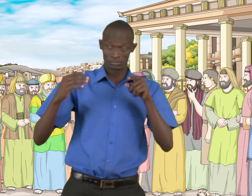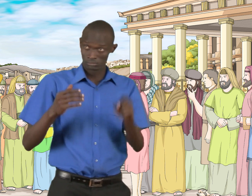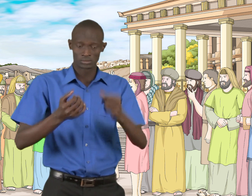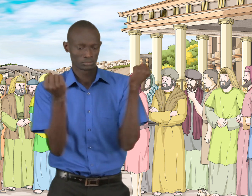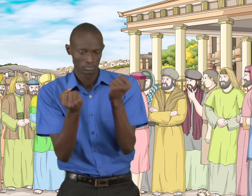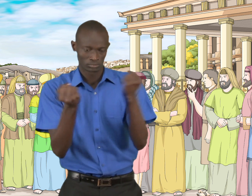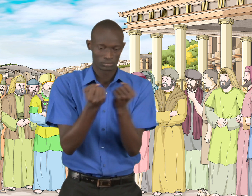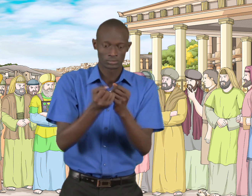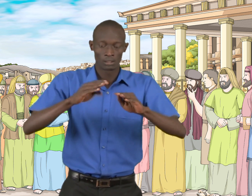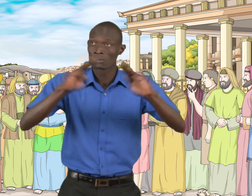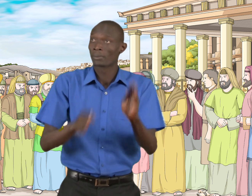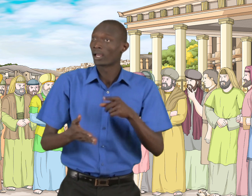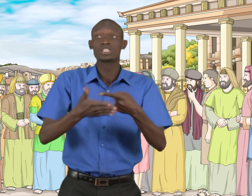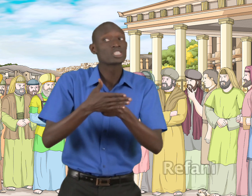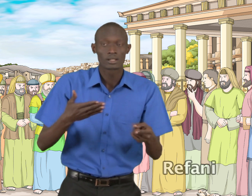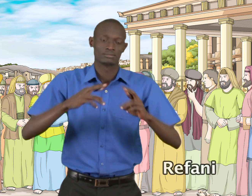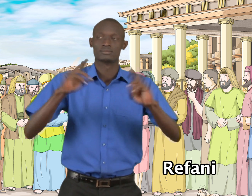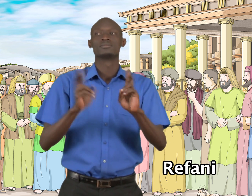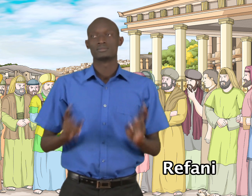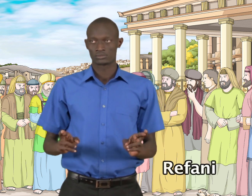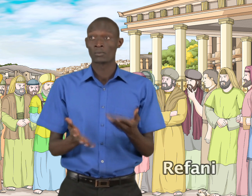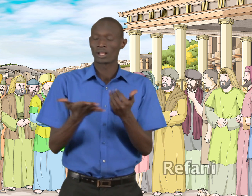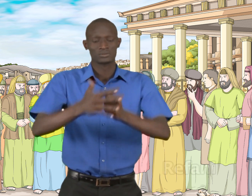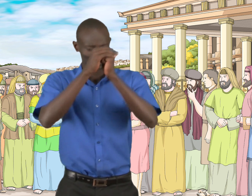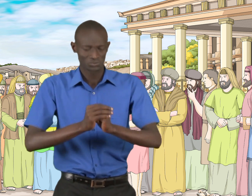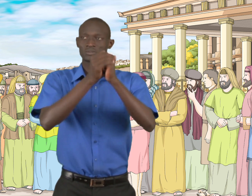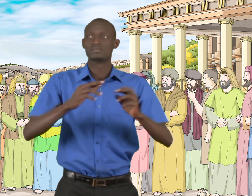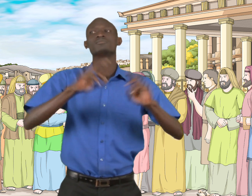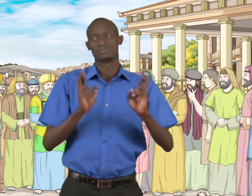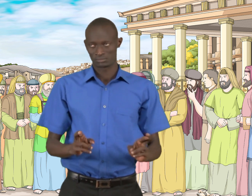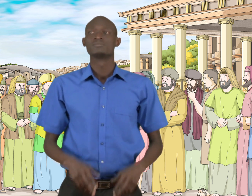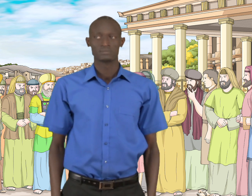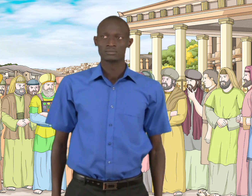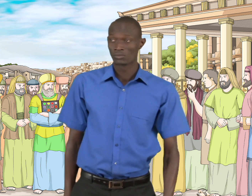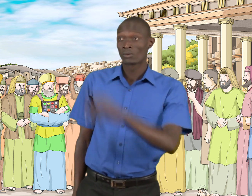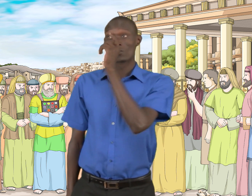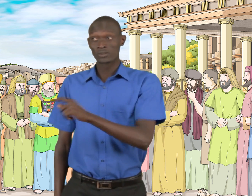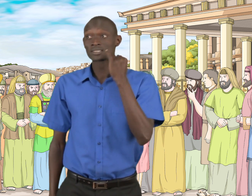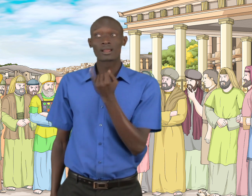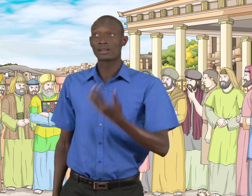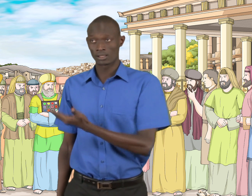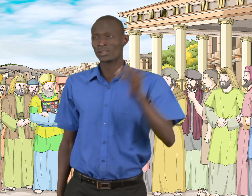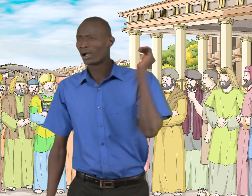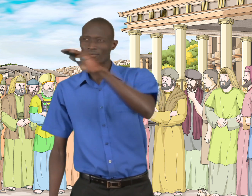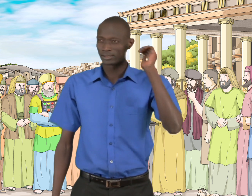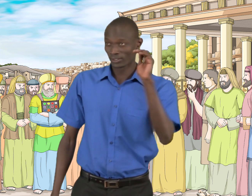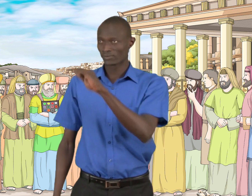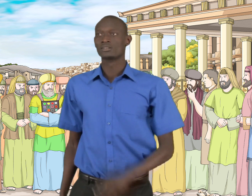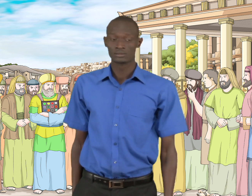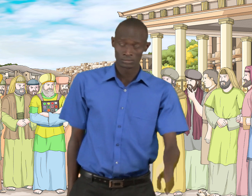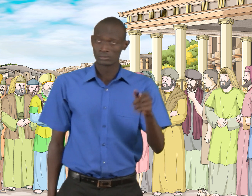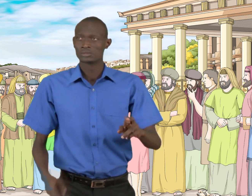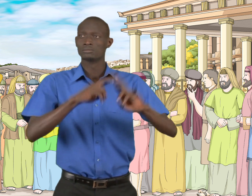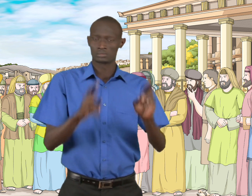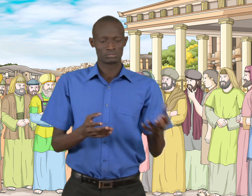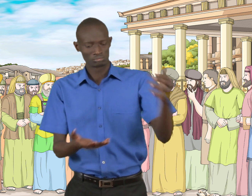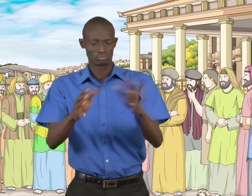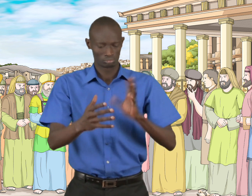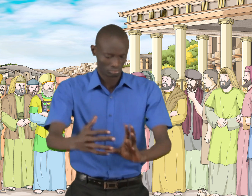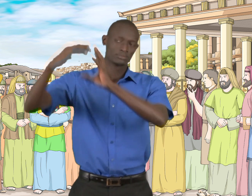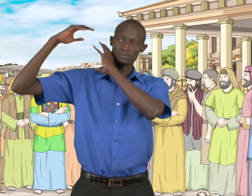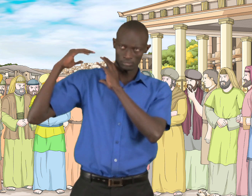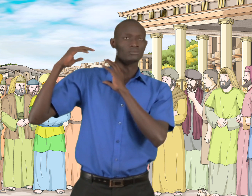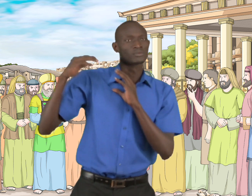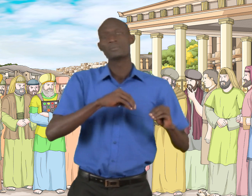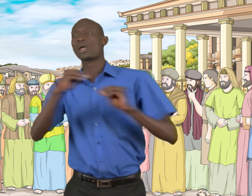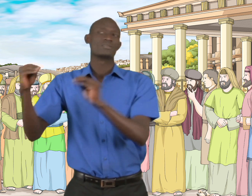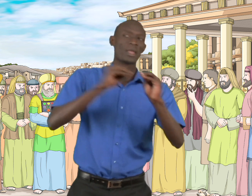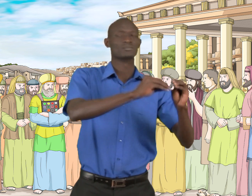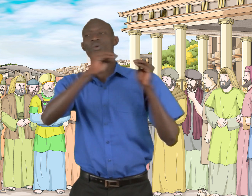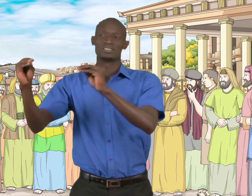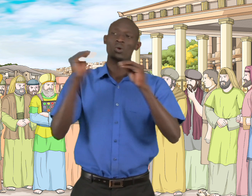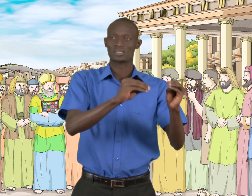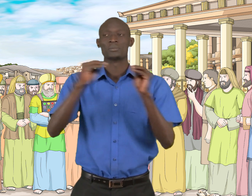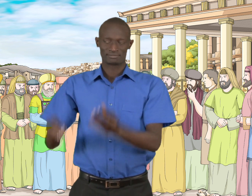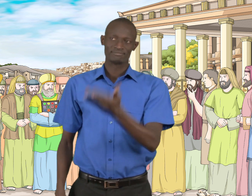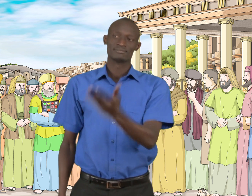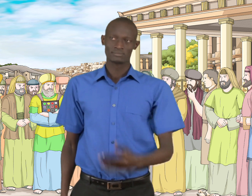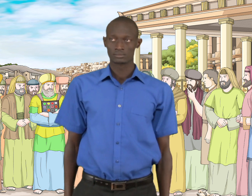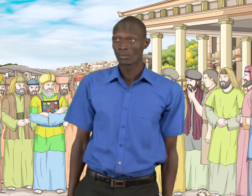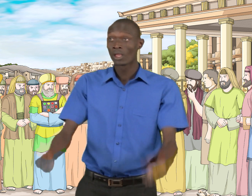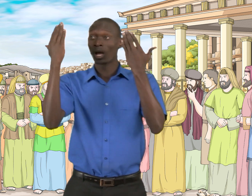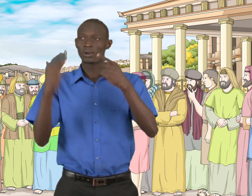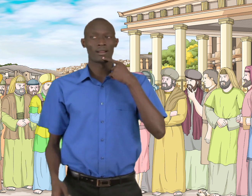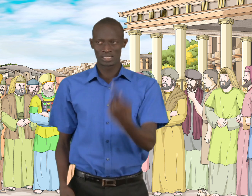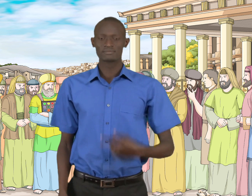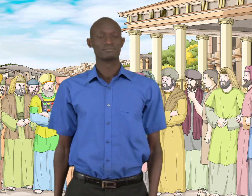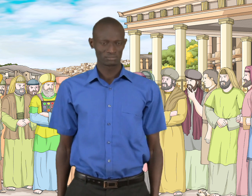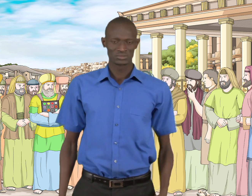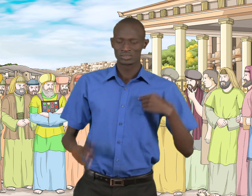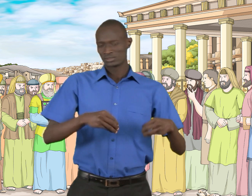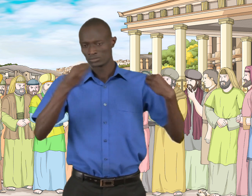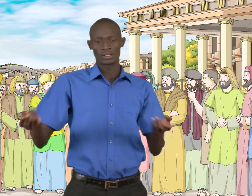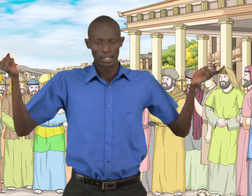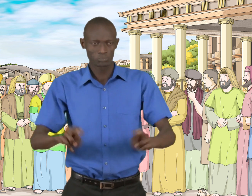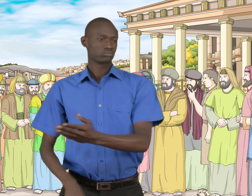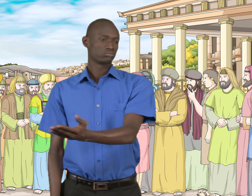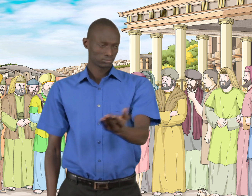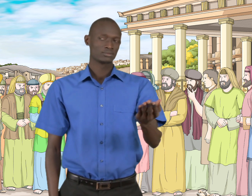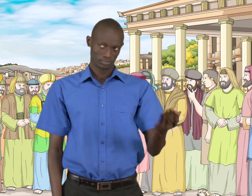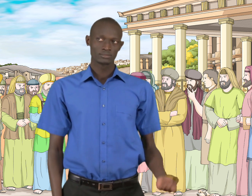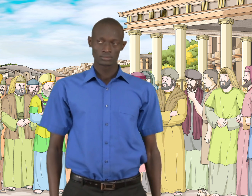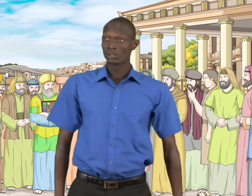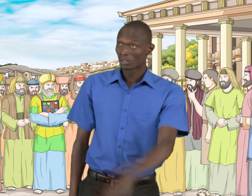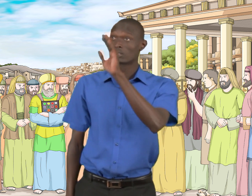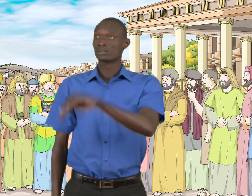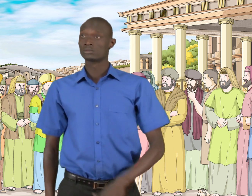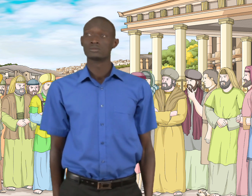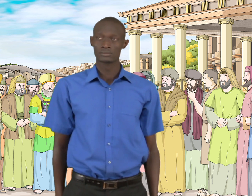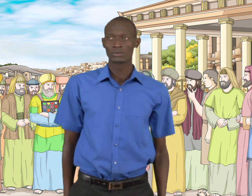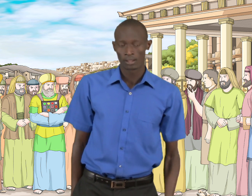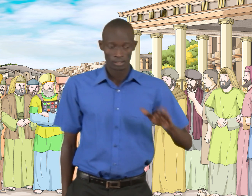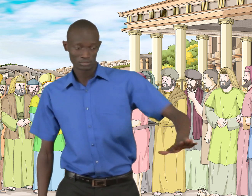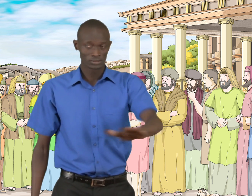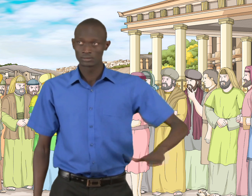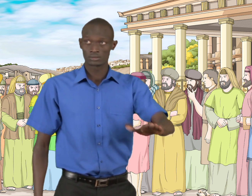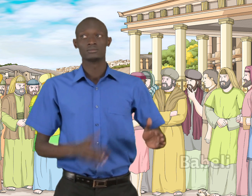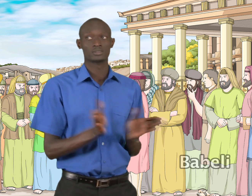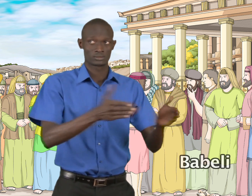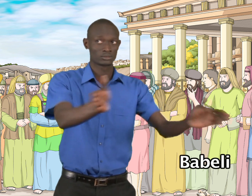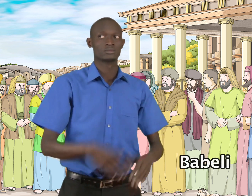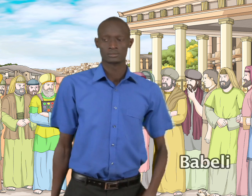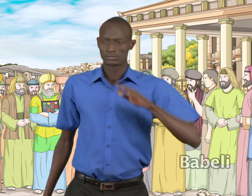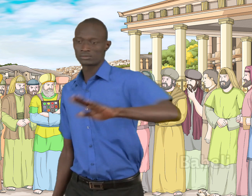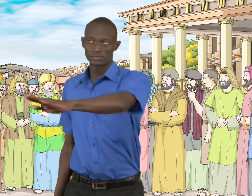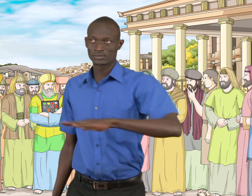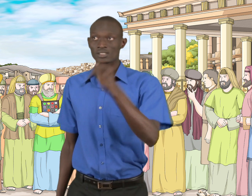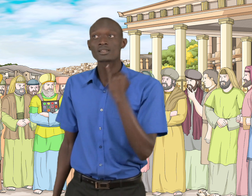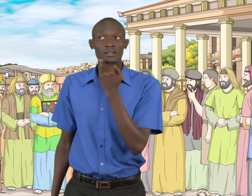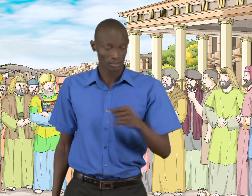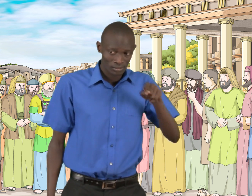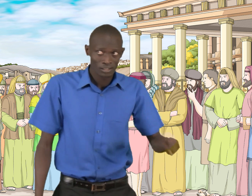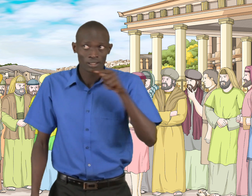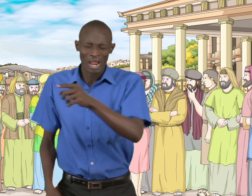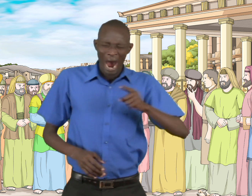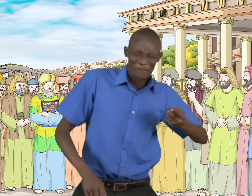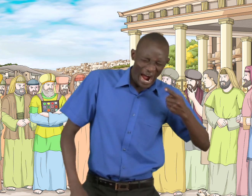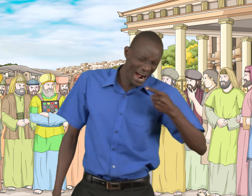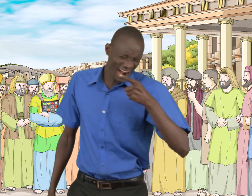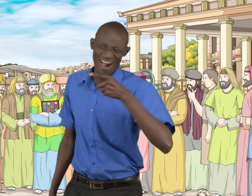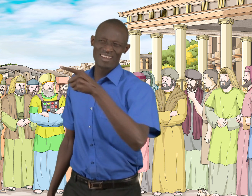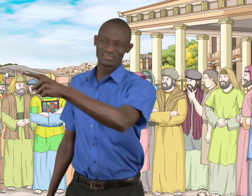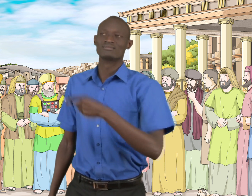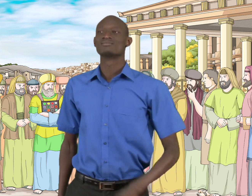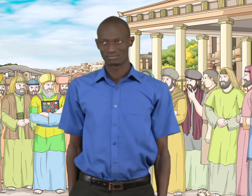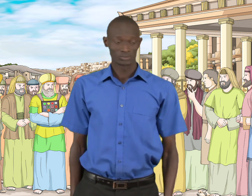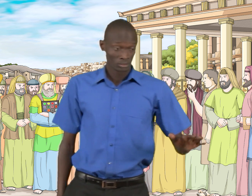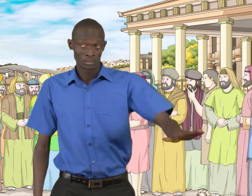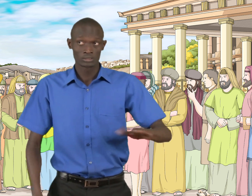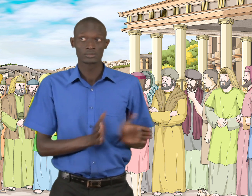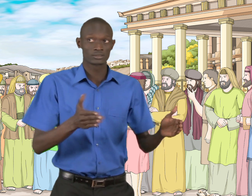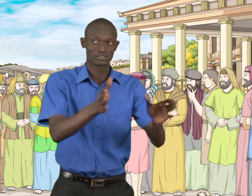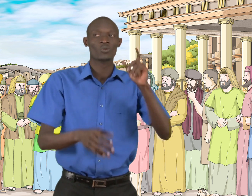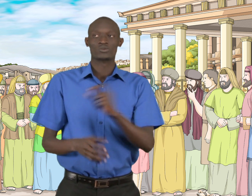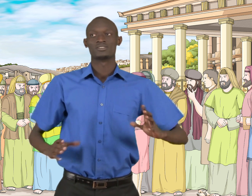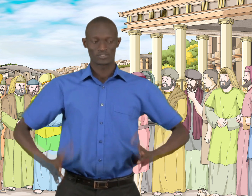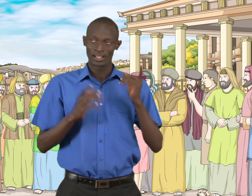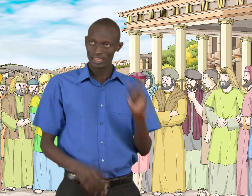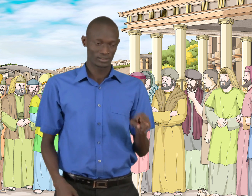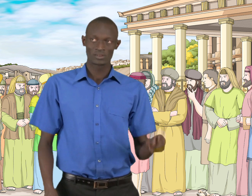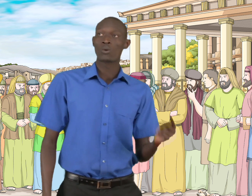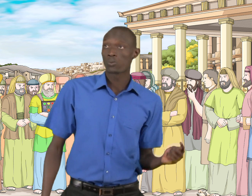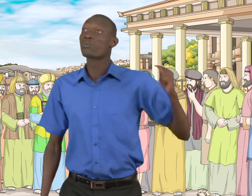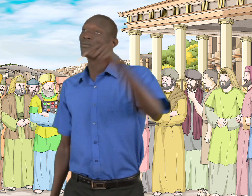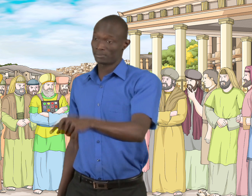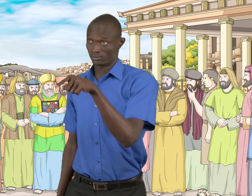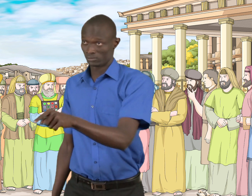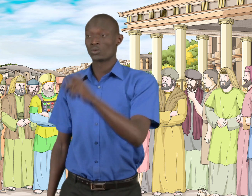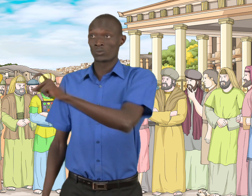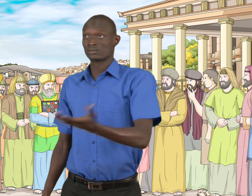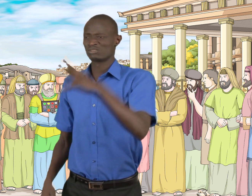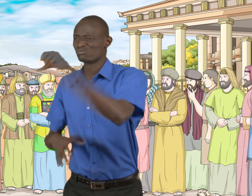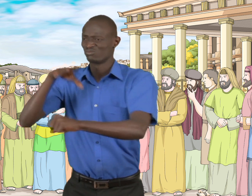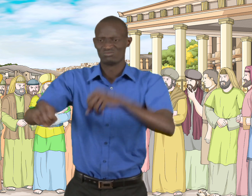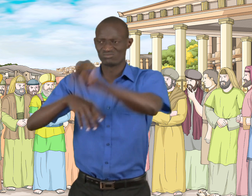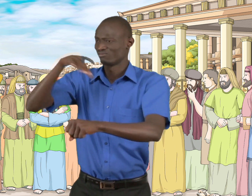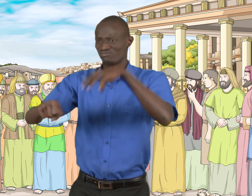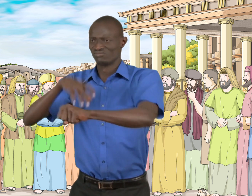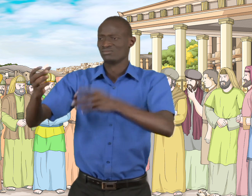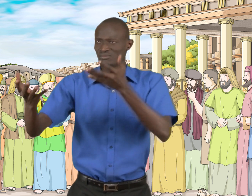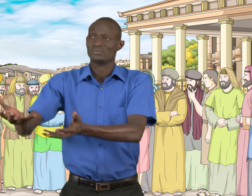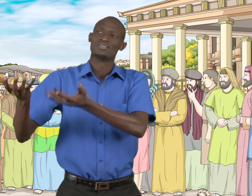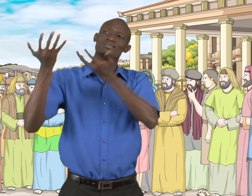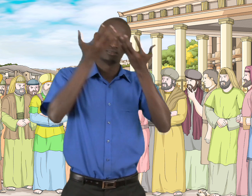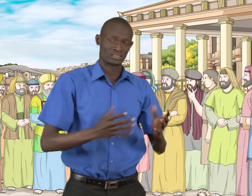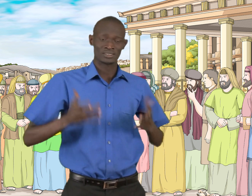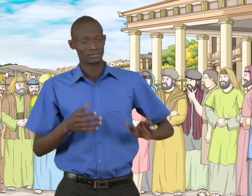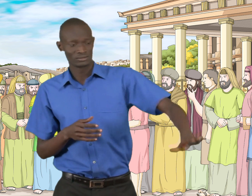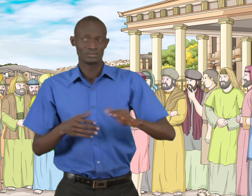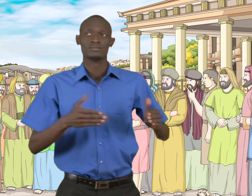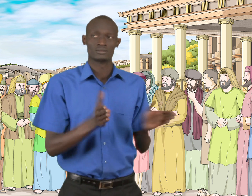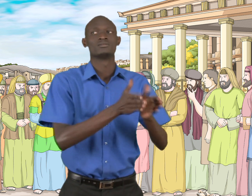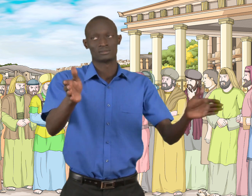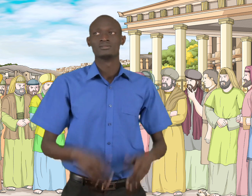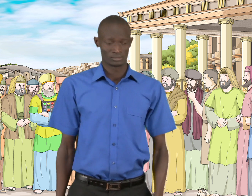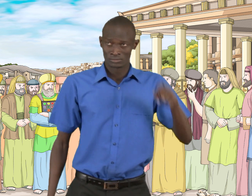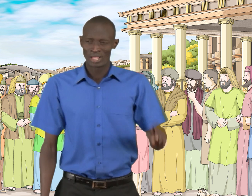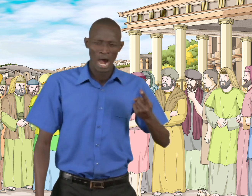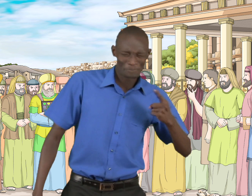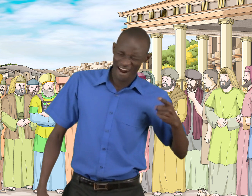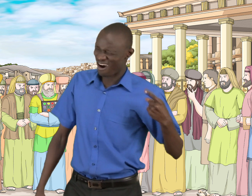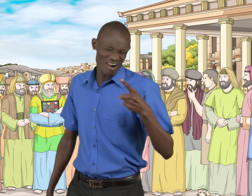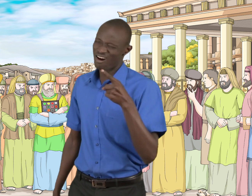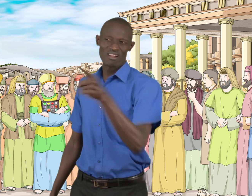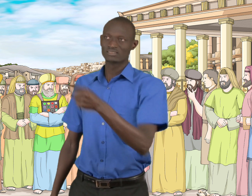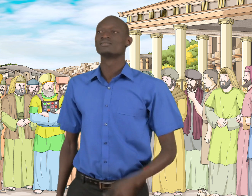You have taken along the tabernacle of Molech and the star of your god Rephan, the idols you made to worship.